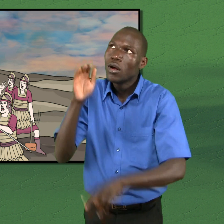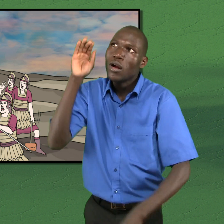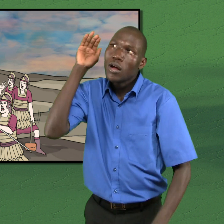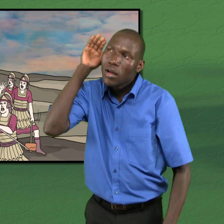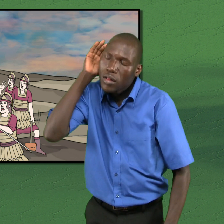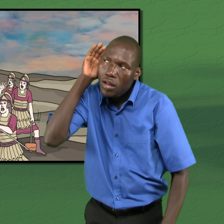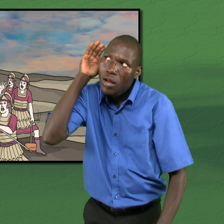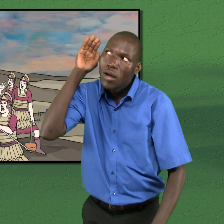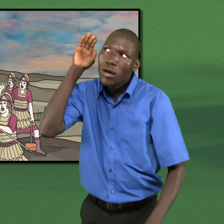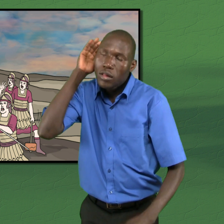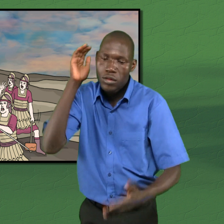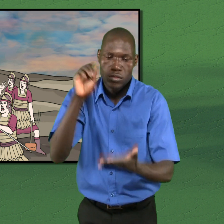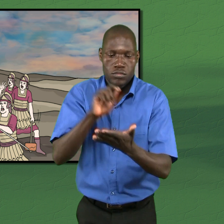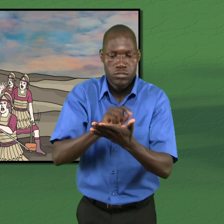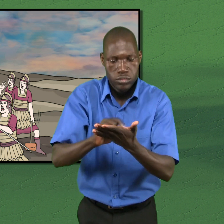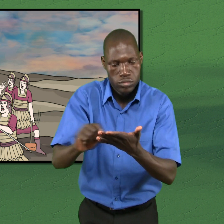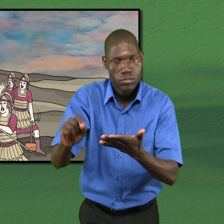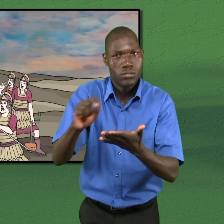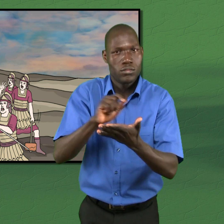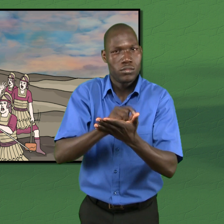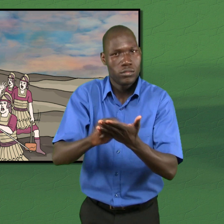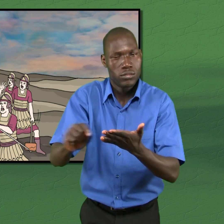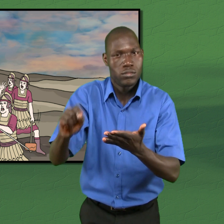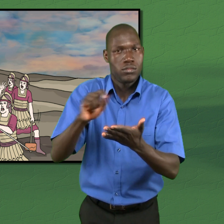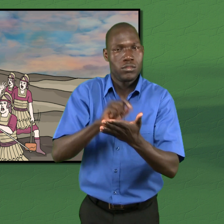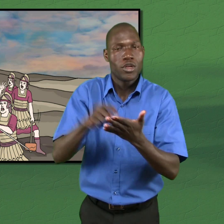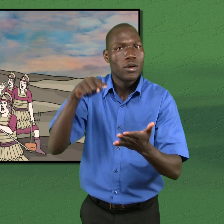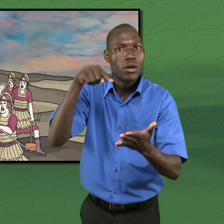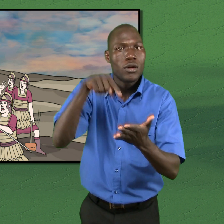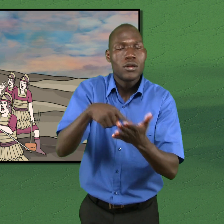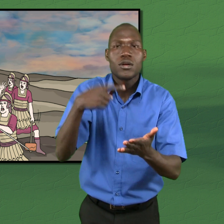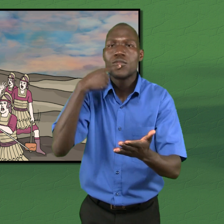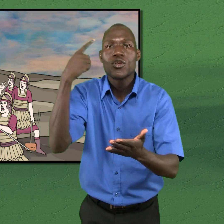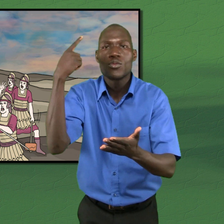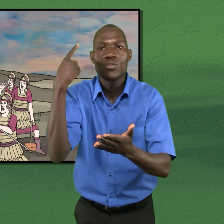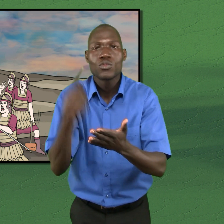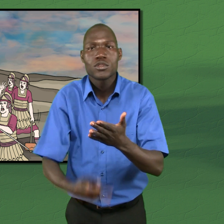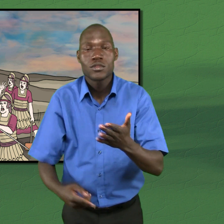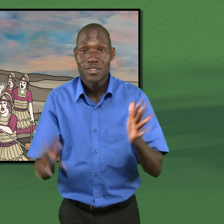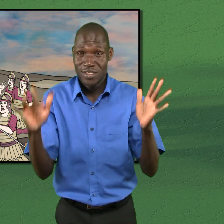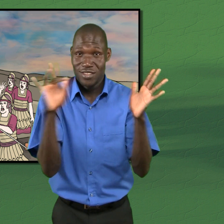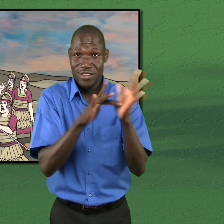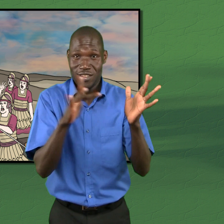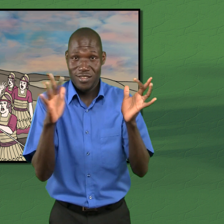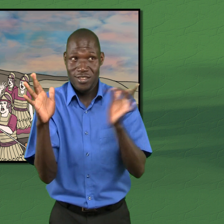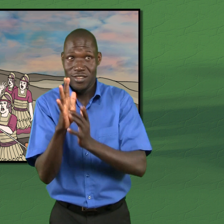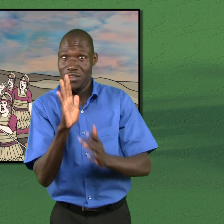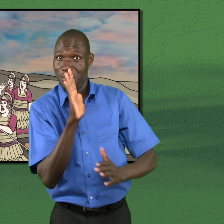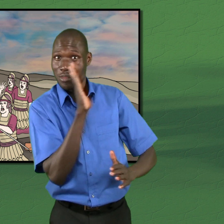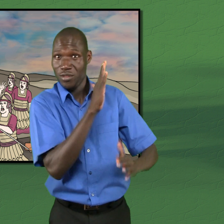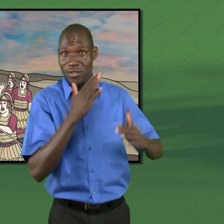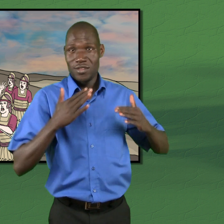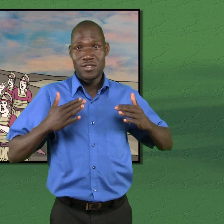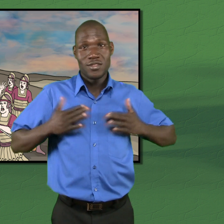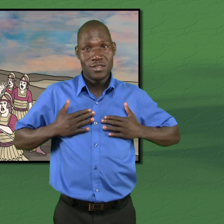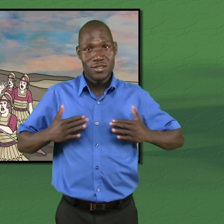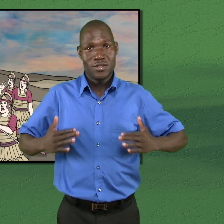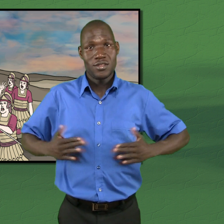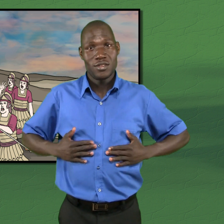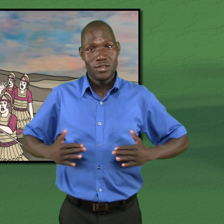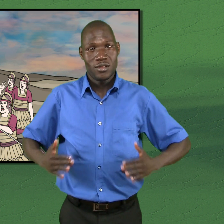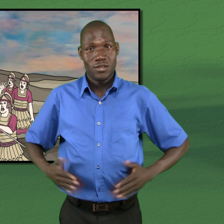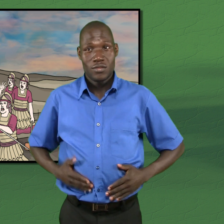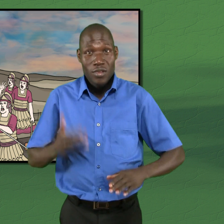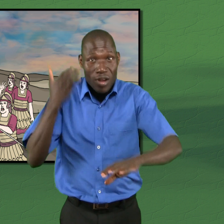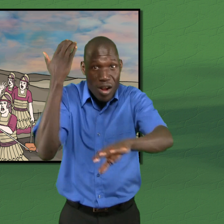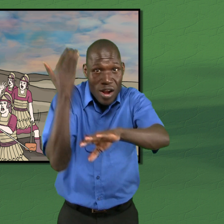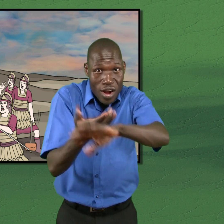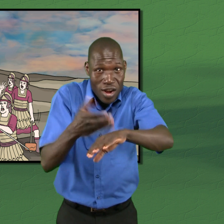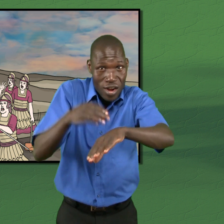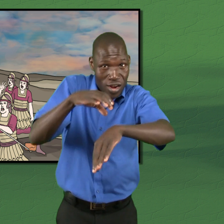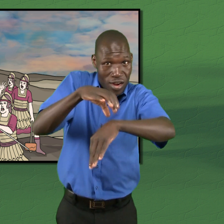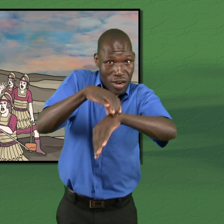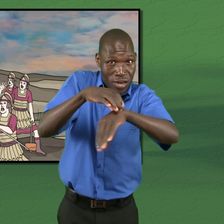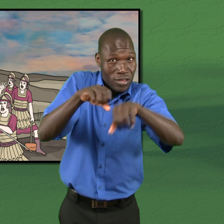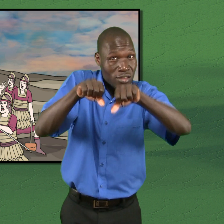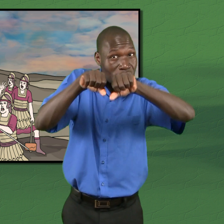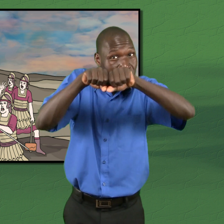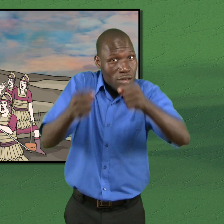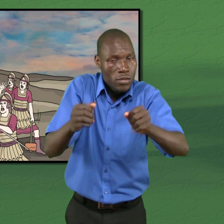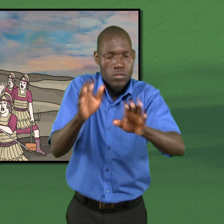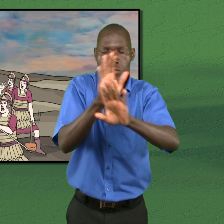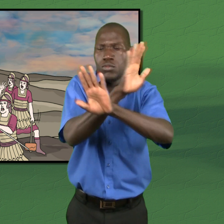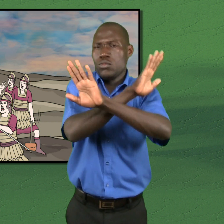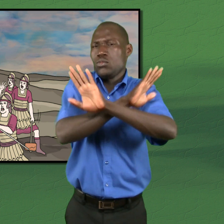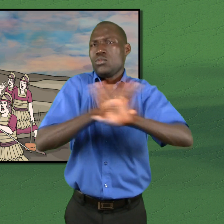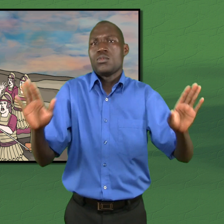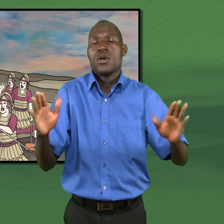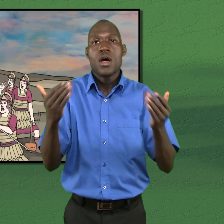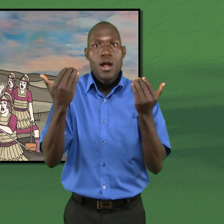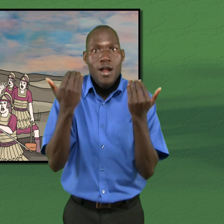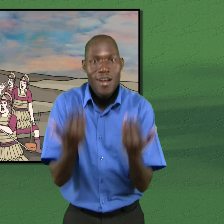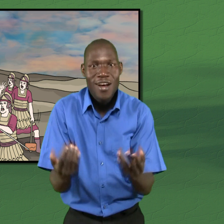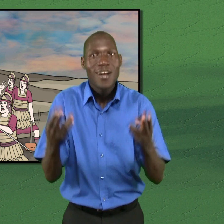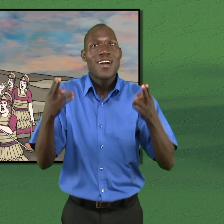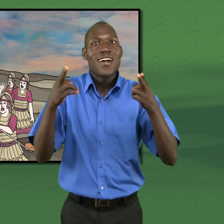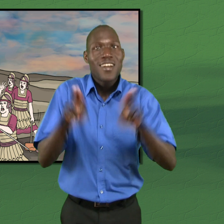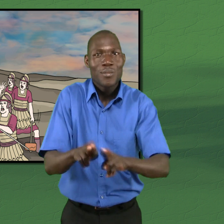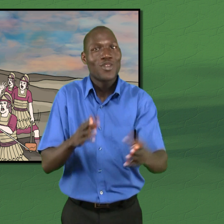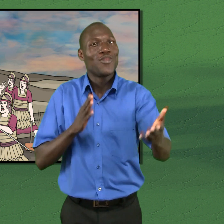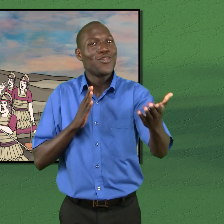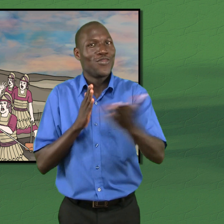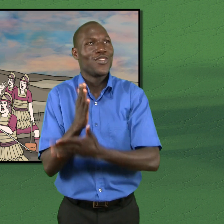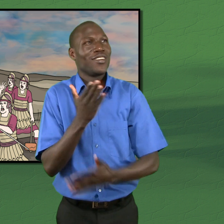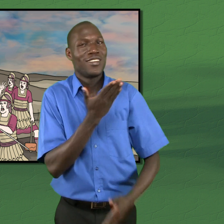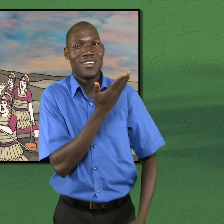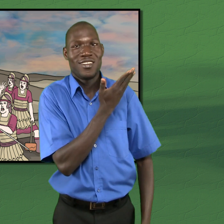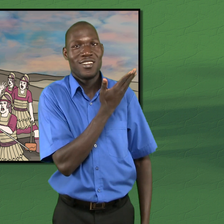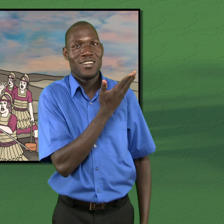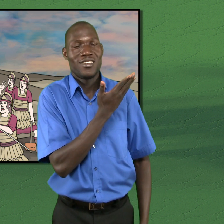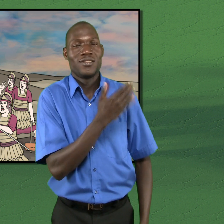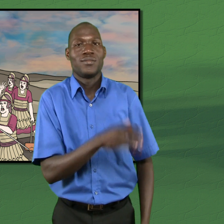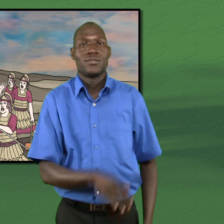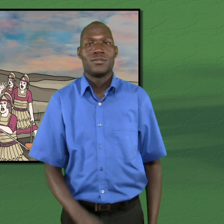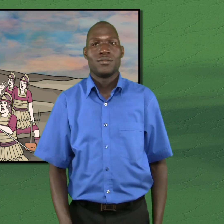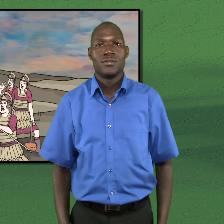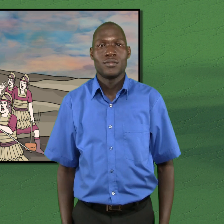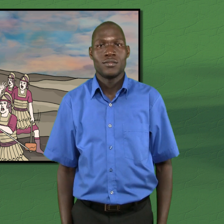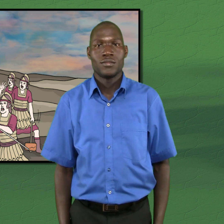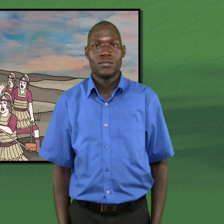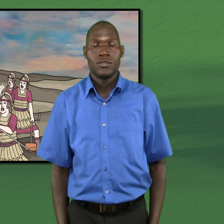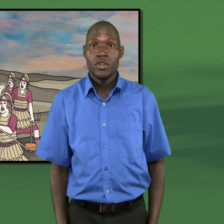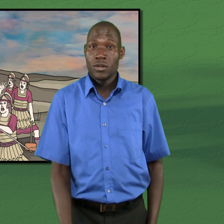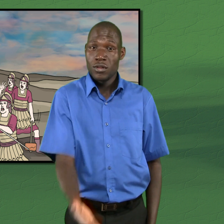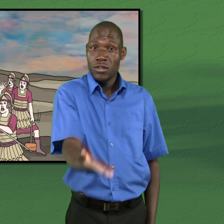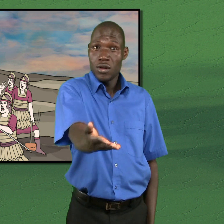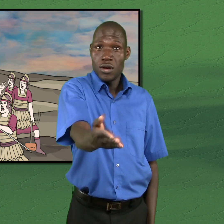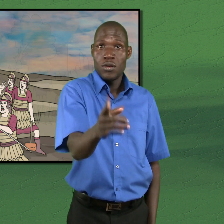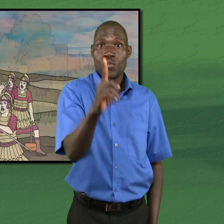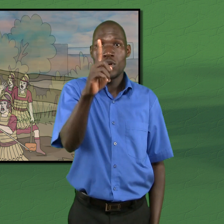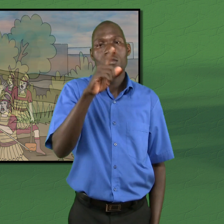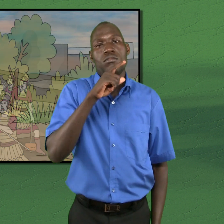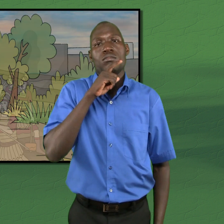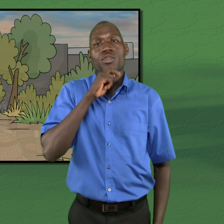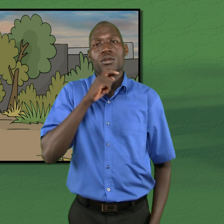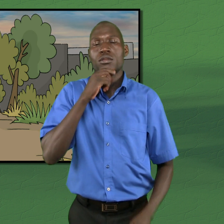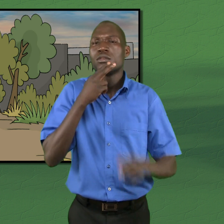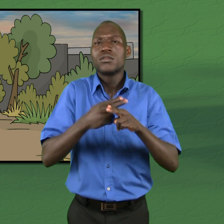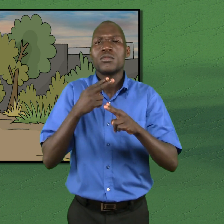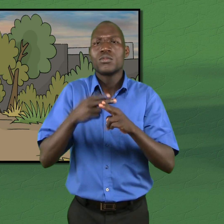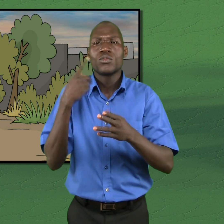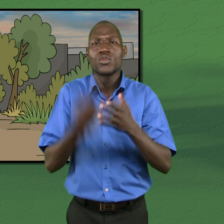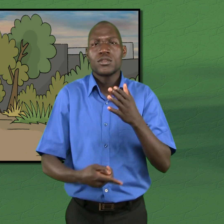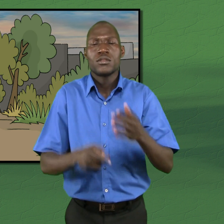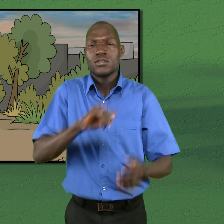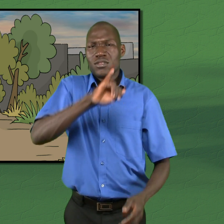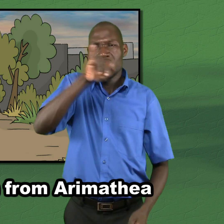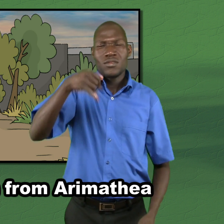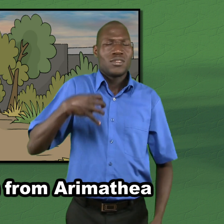And, as another Scripture says: “They will look on the One they have pierced.”